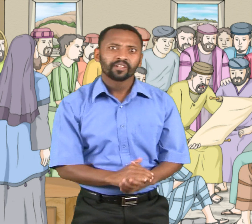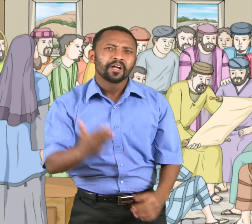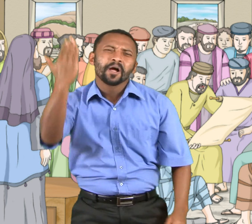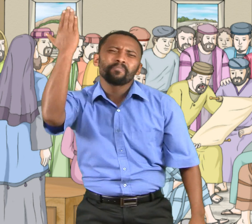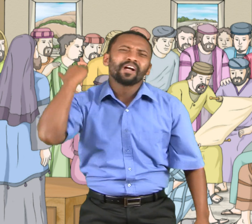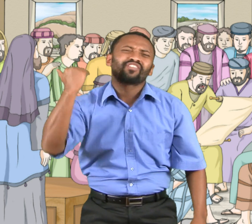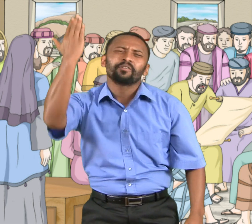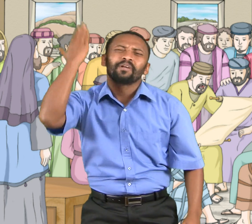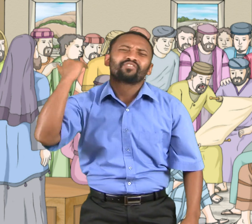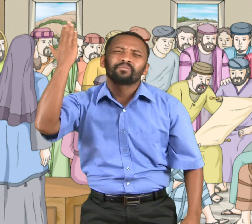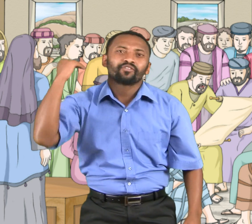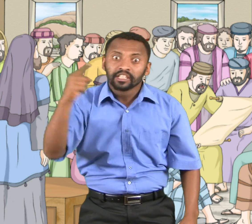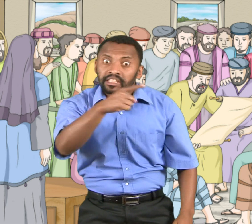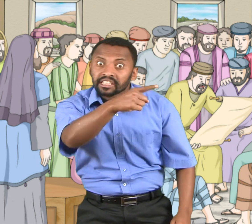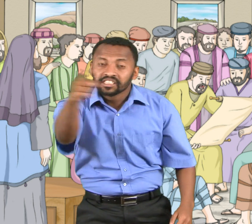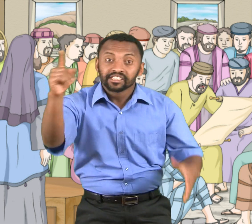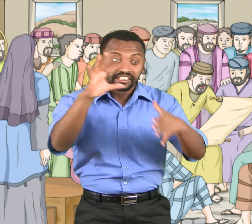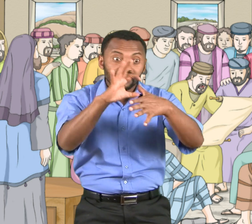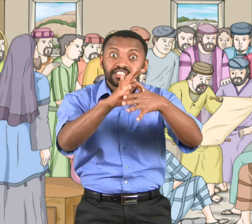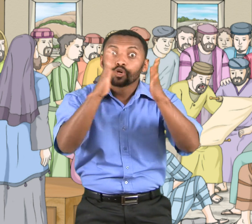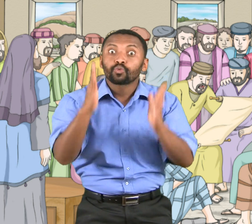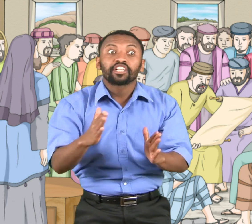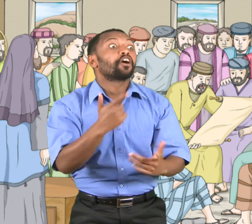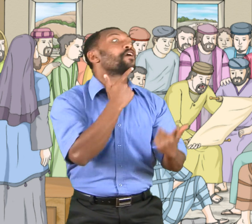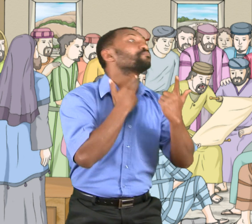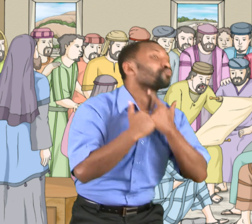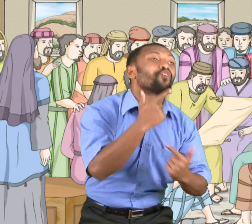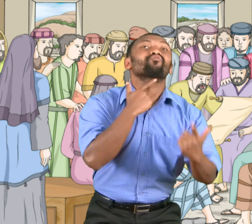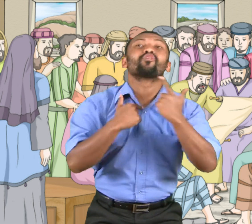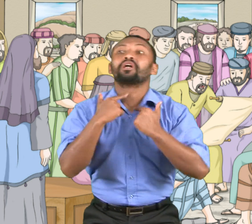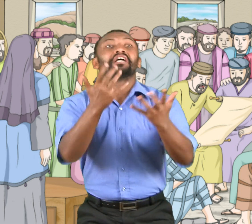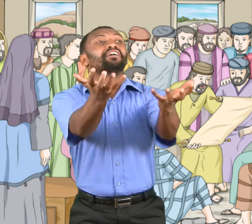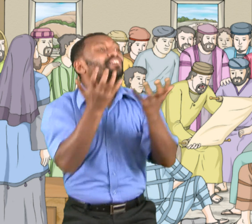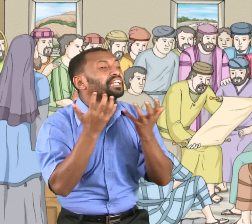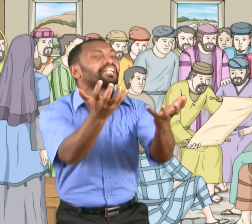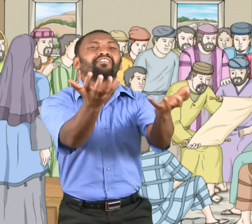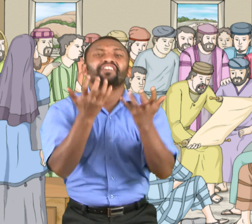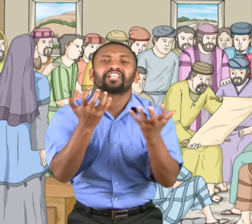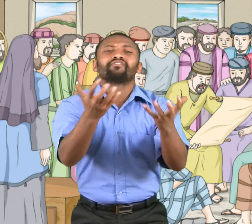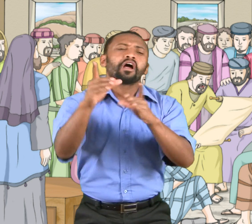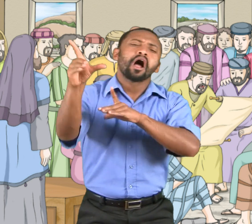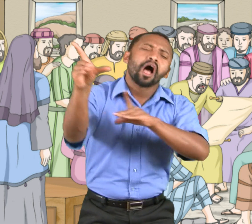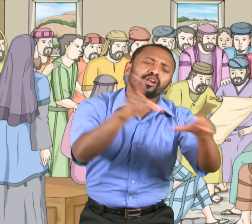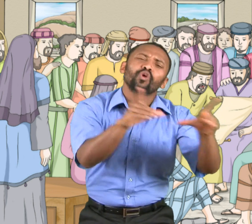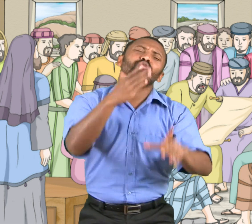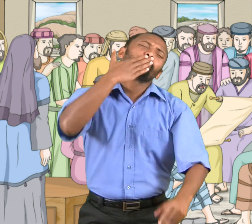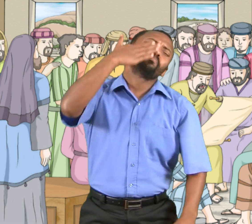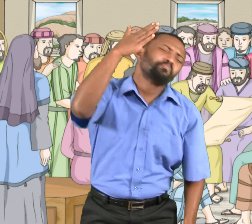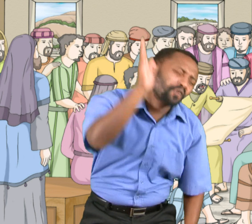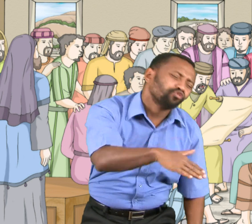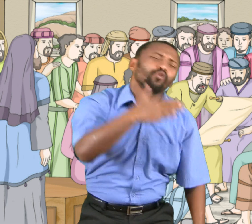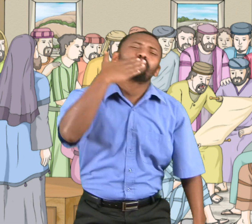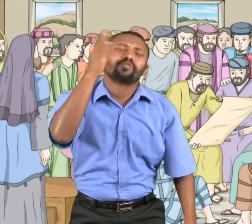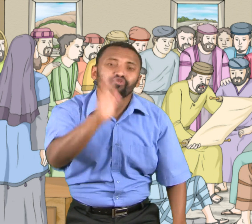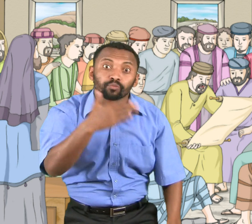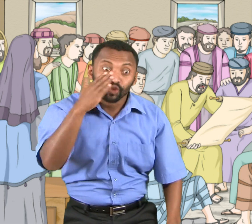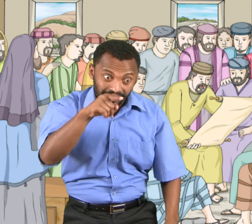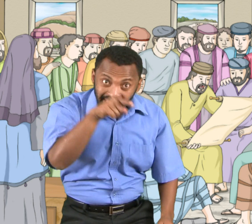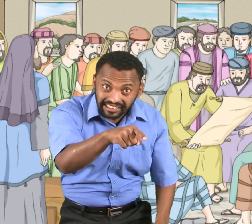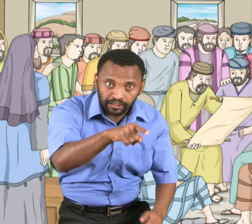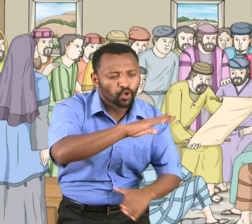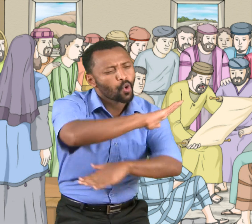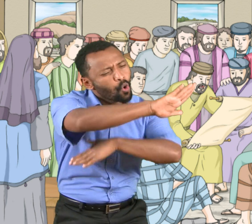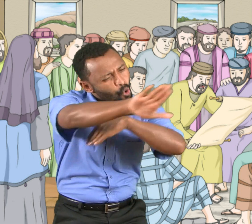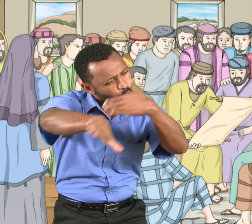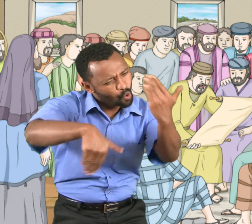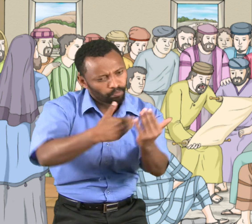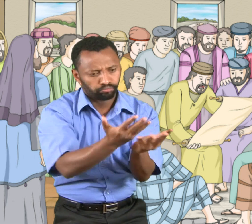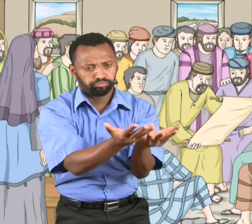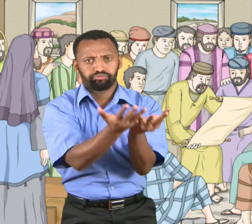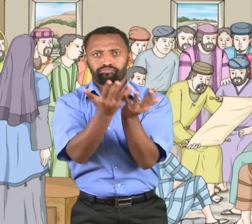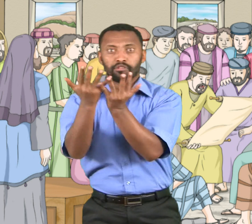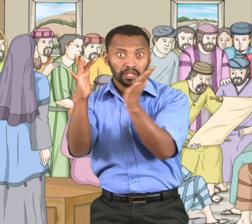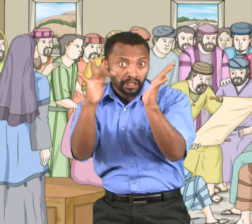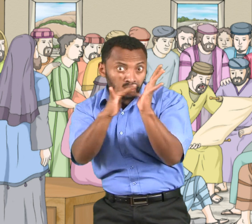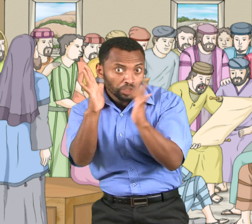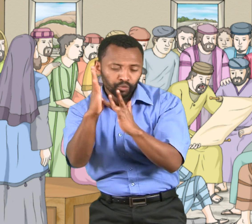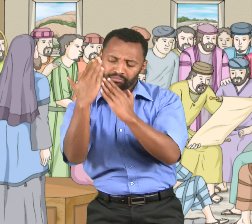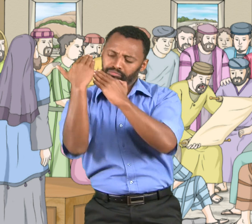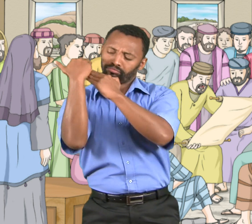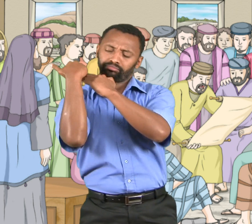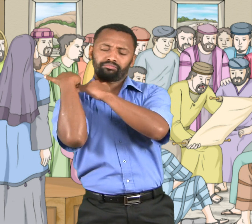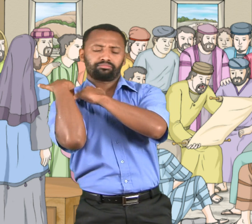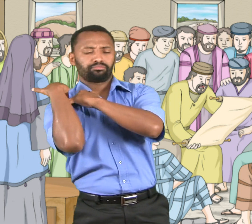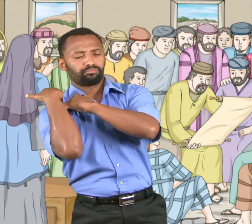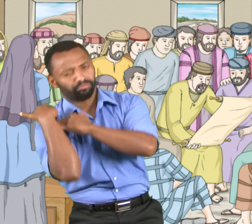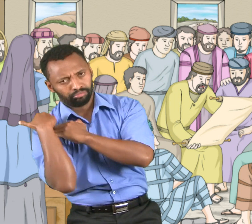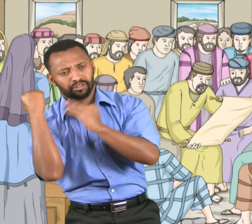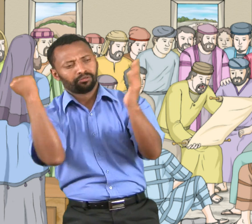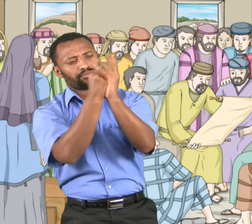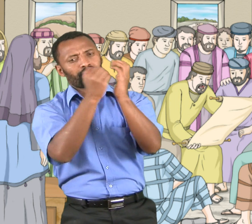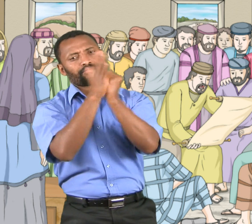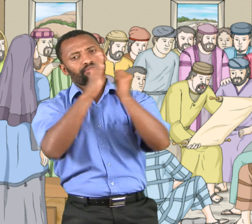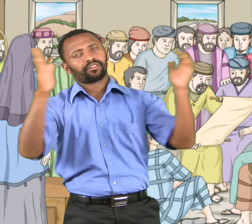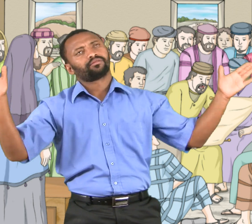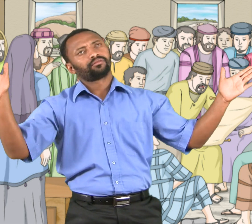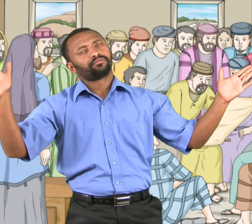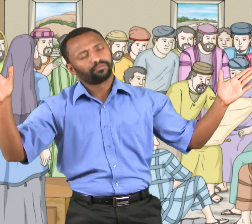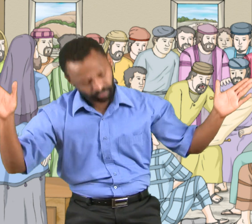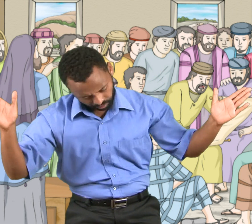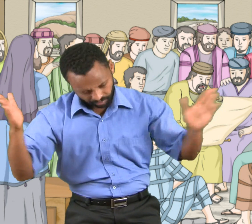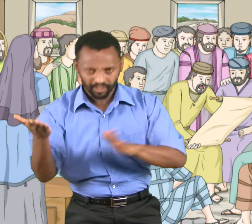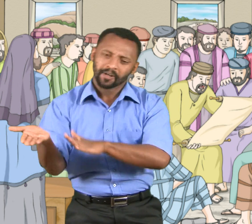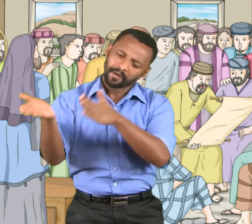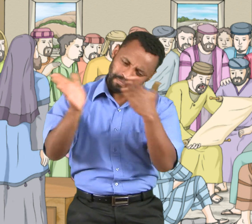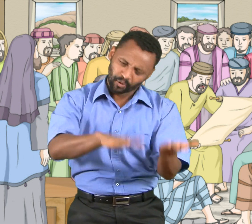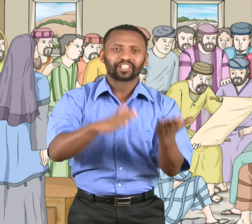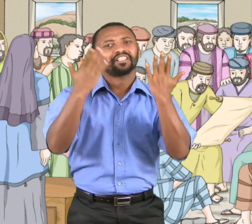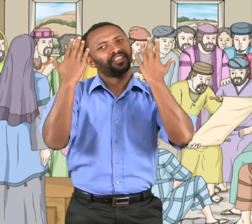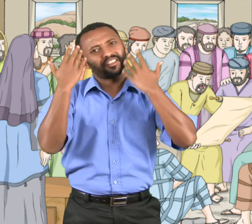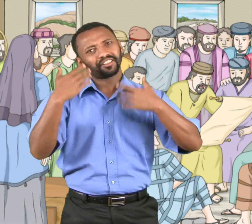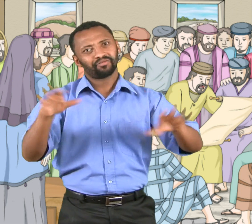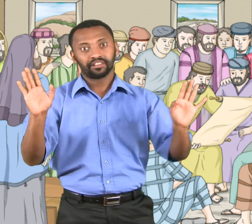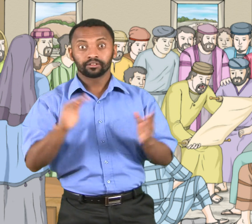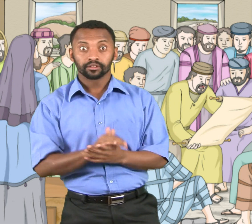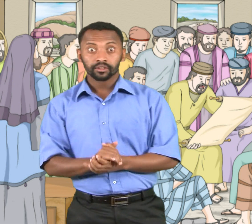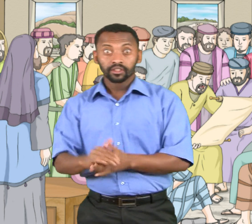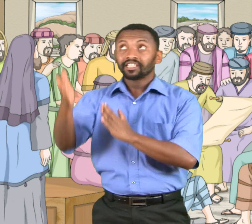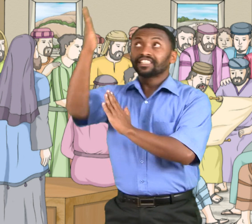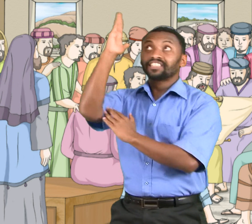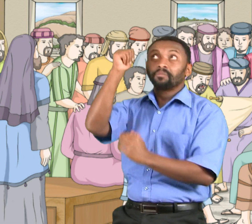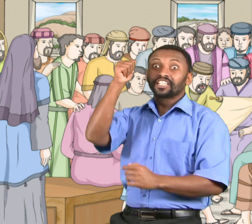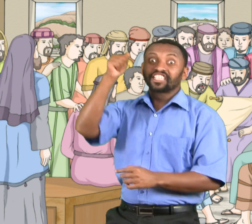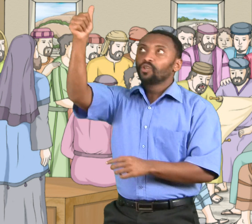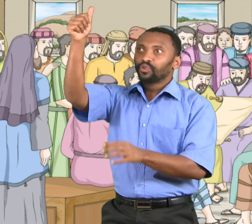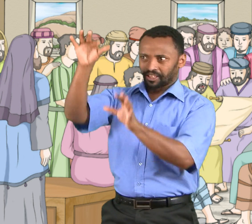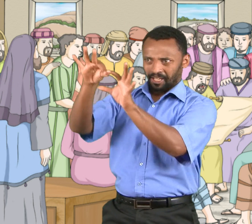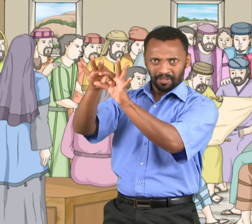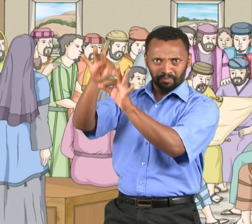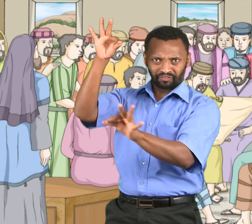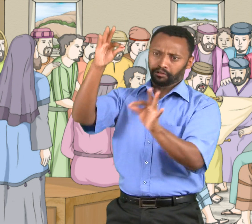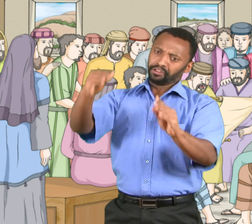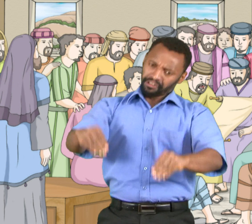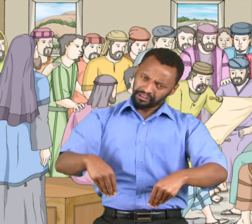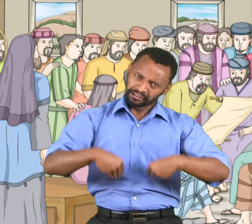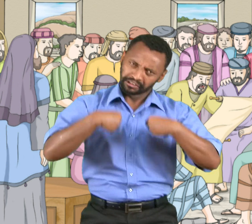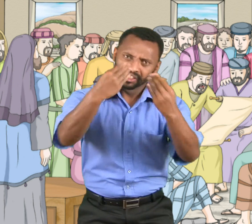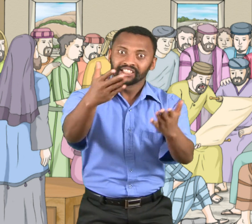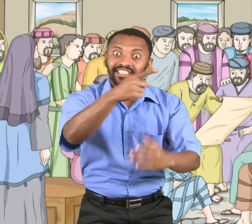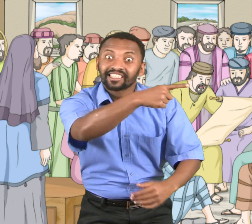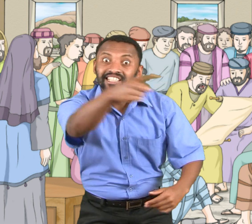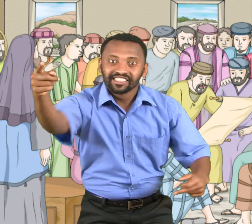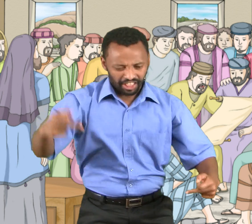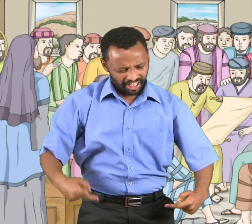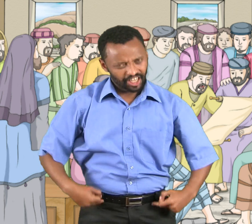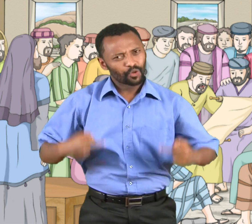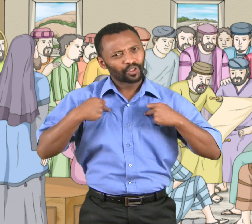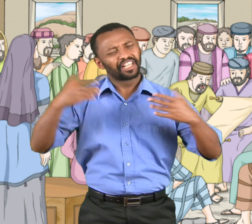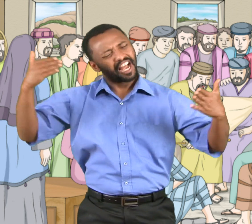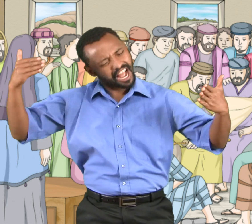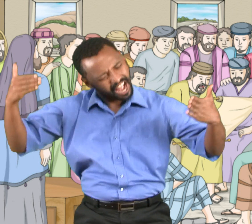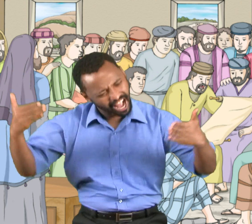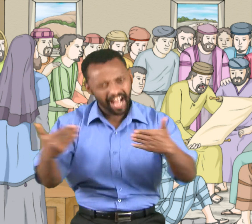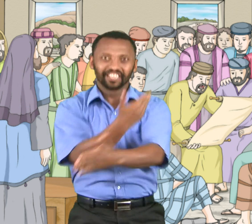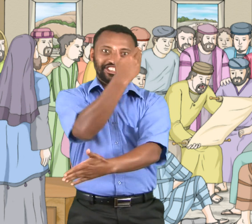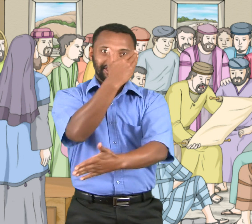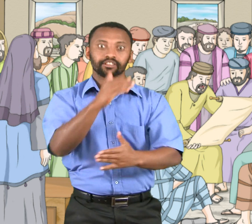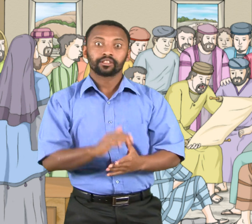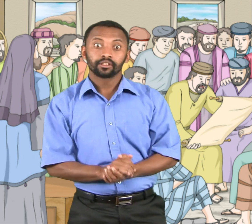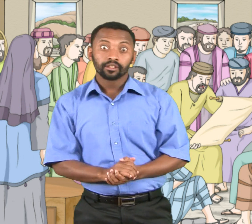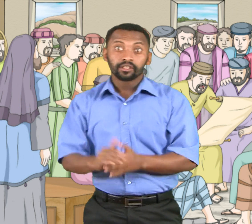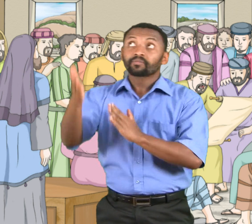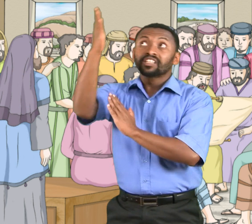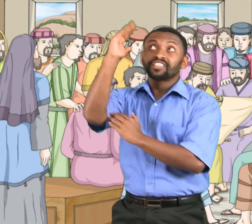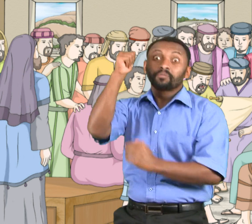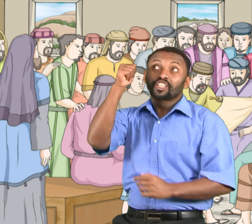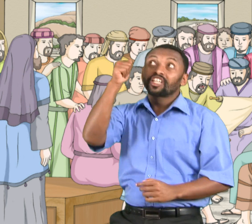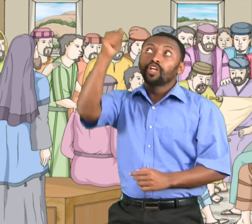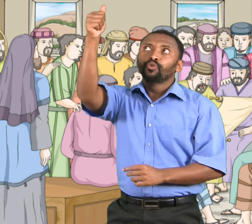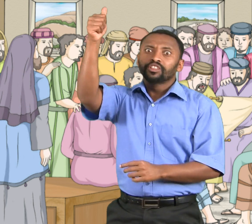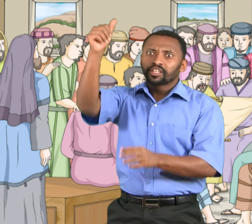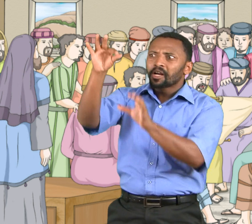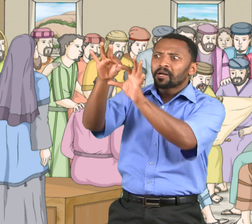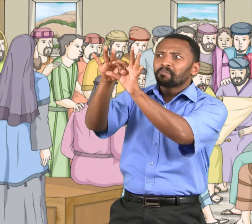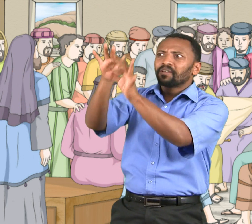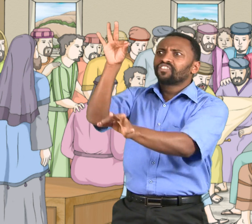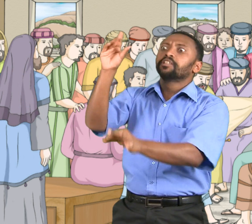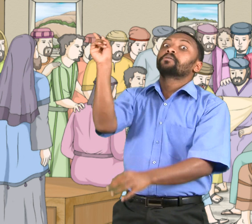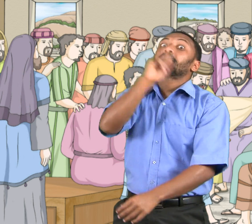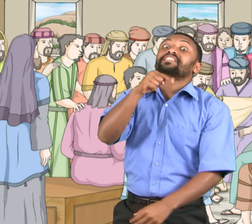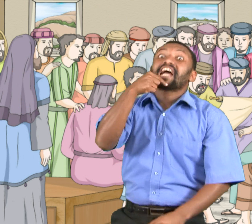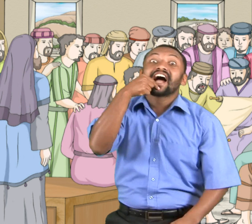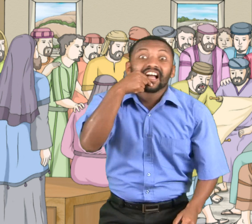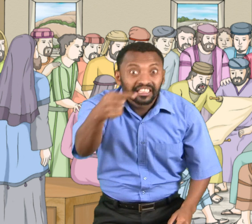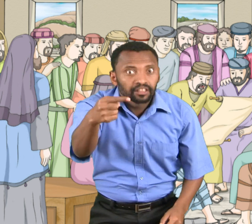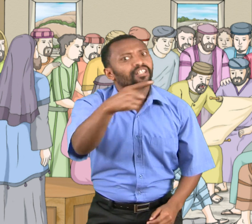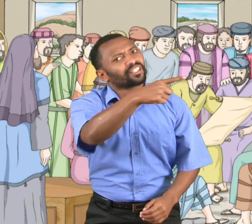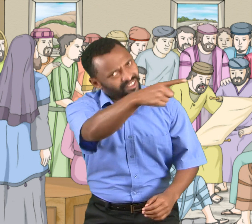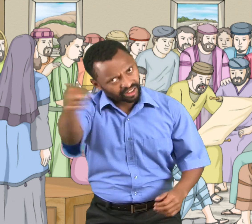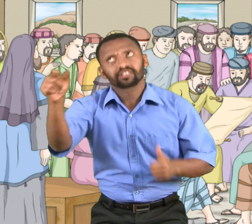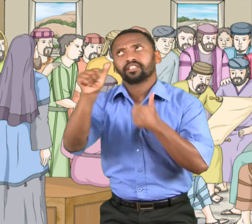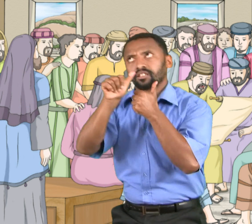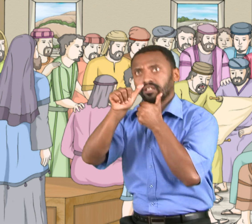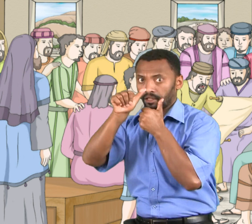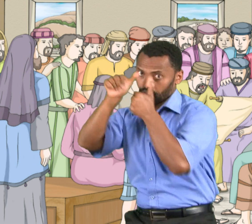Those who belong to Christ Jesus have crucified the flesh with its passions and desires.